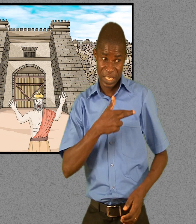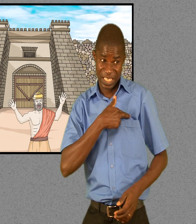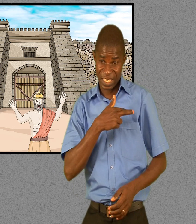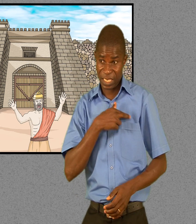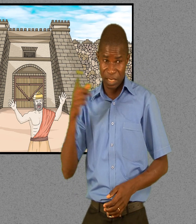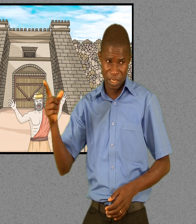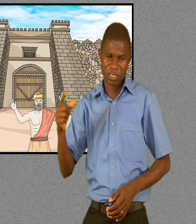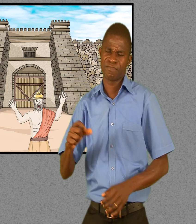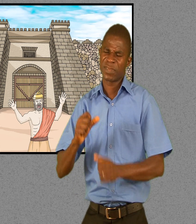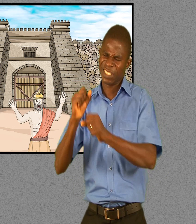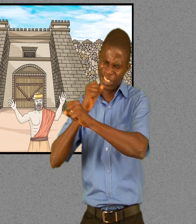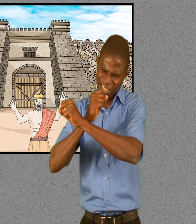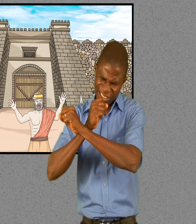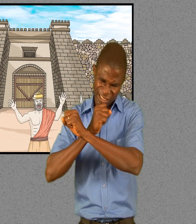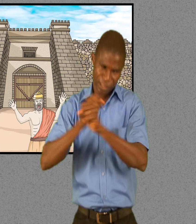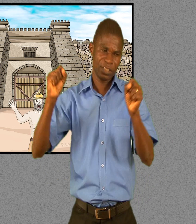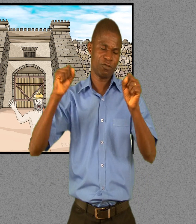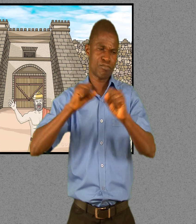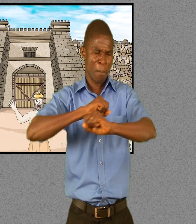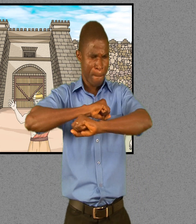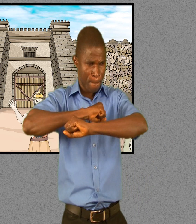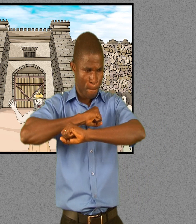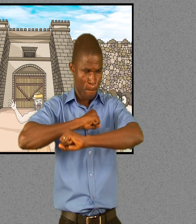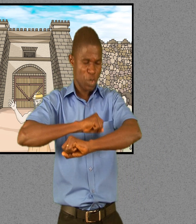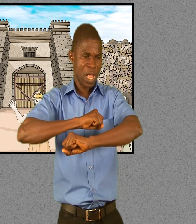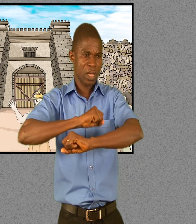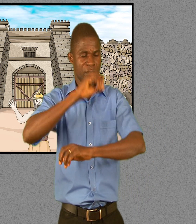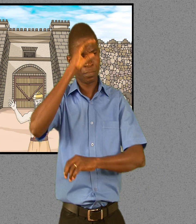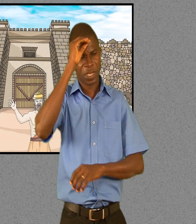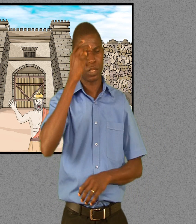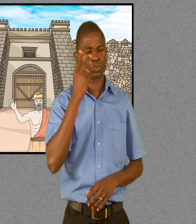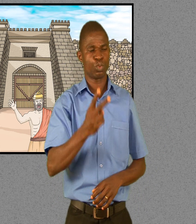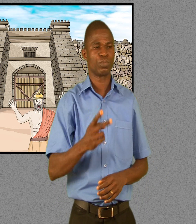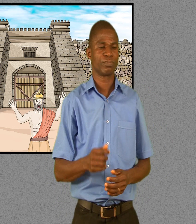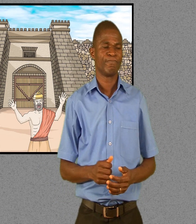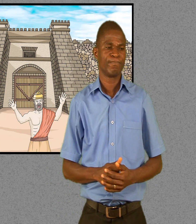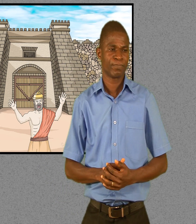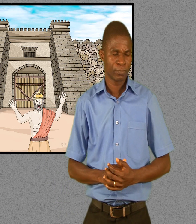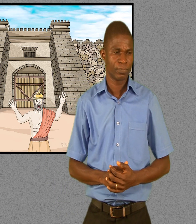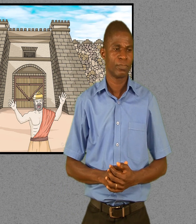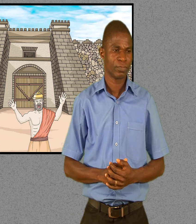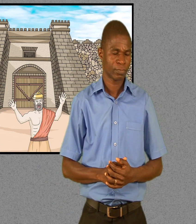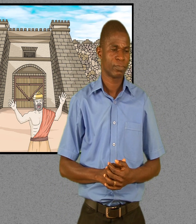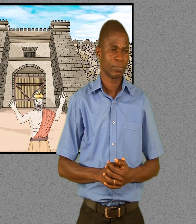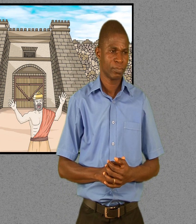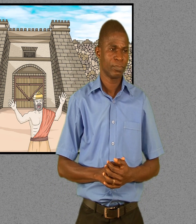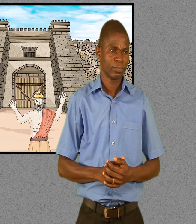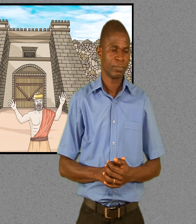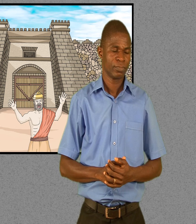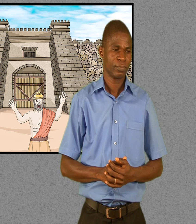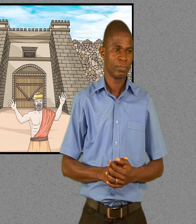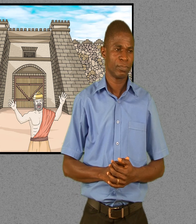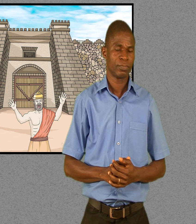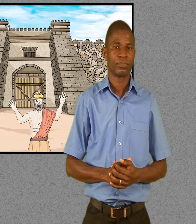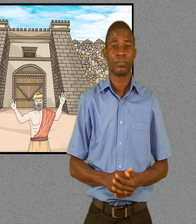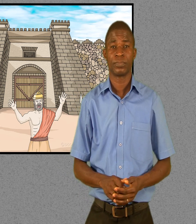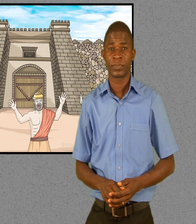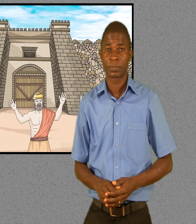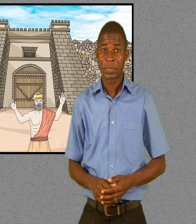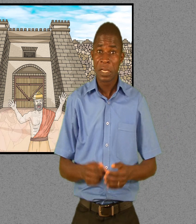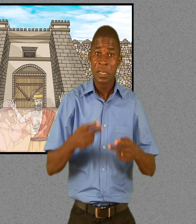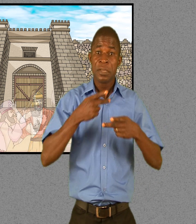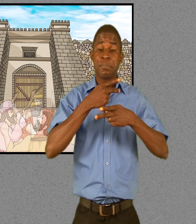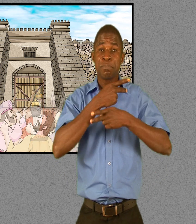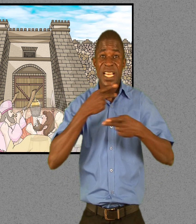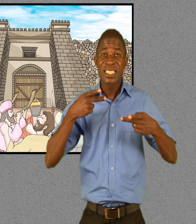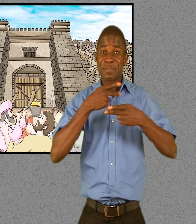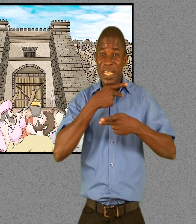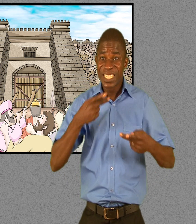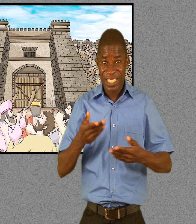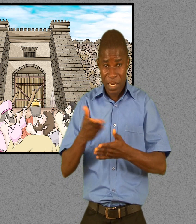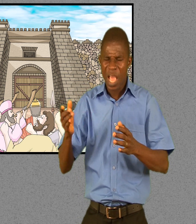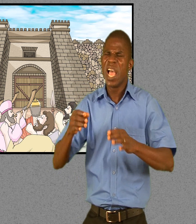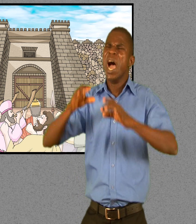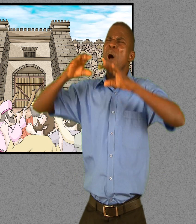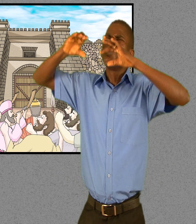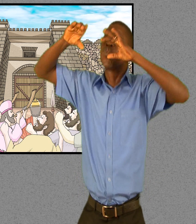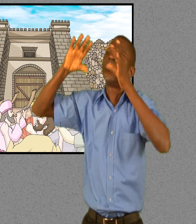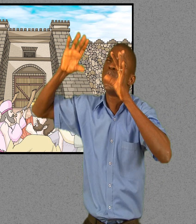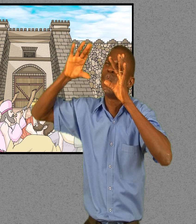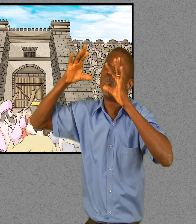they must go into His treasury.”